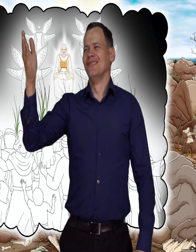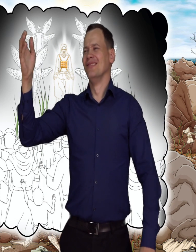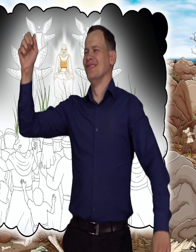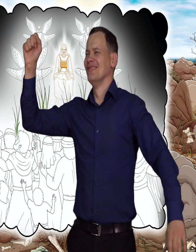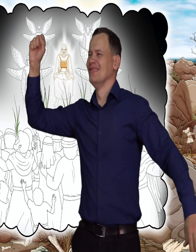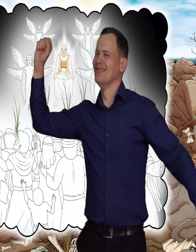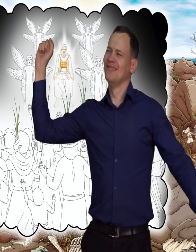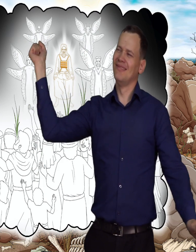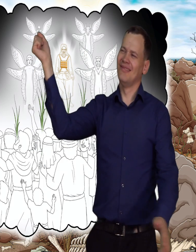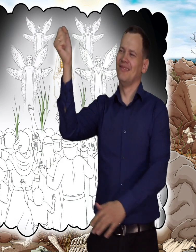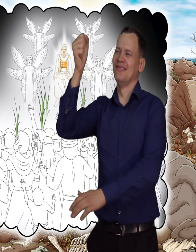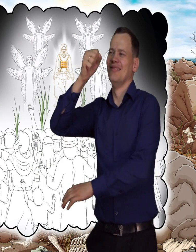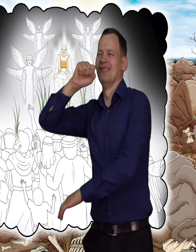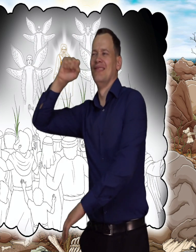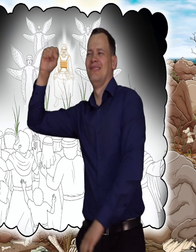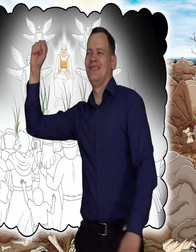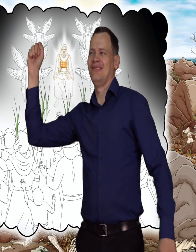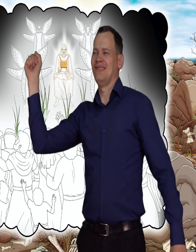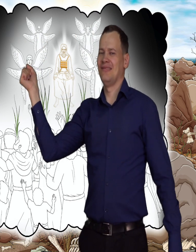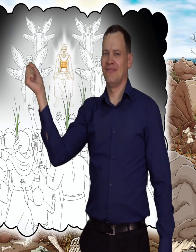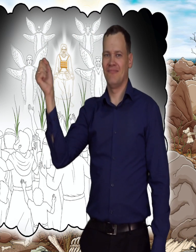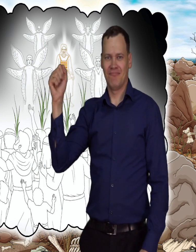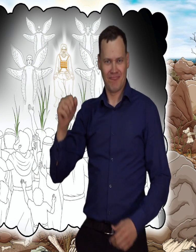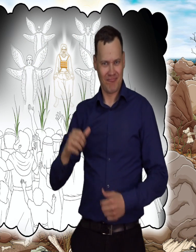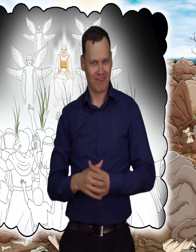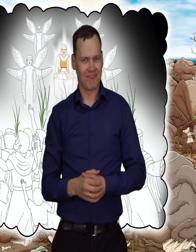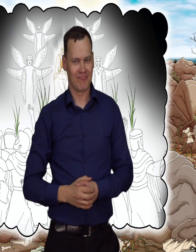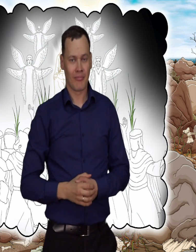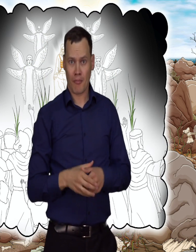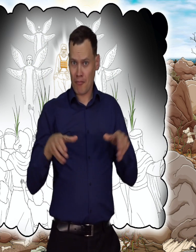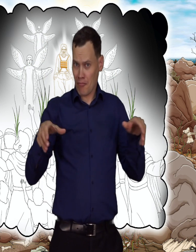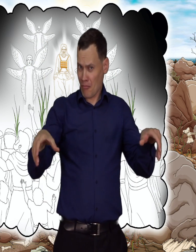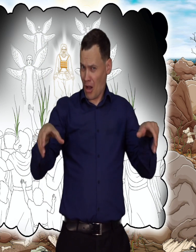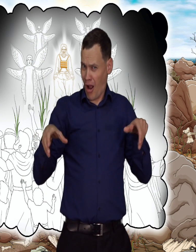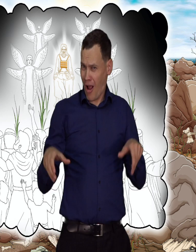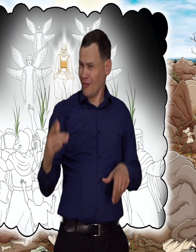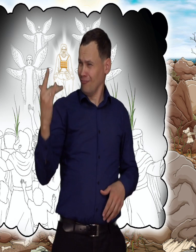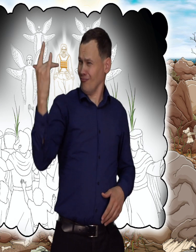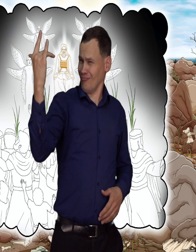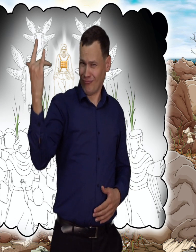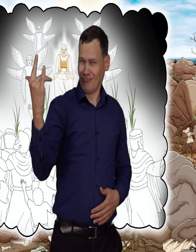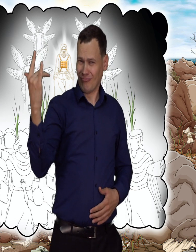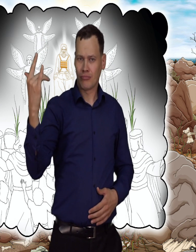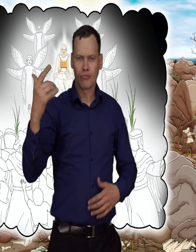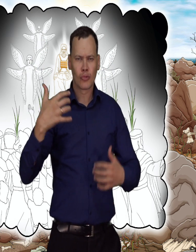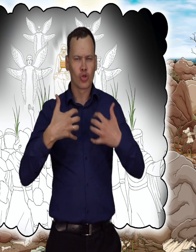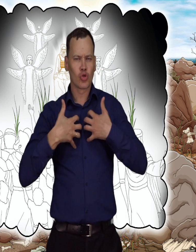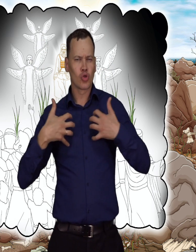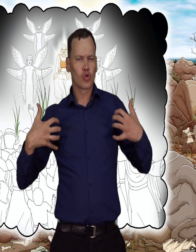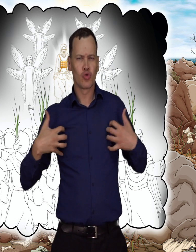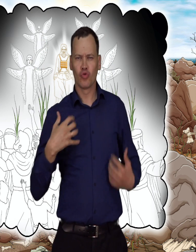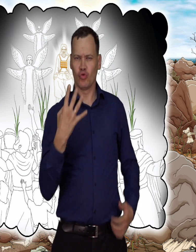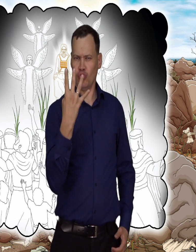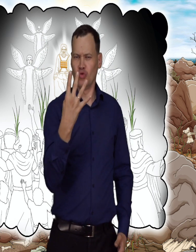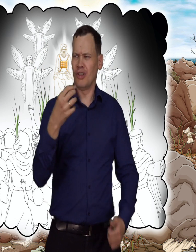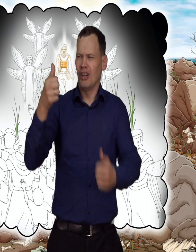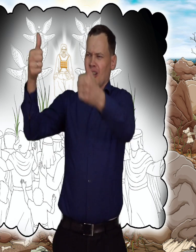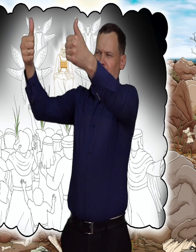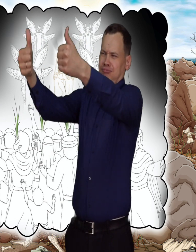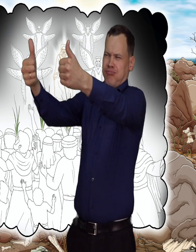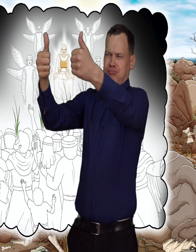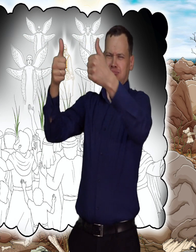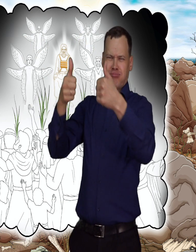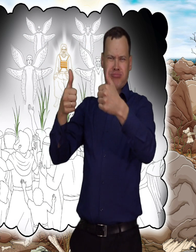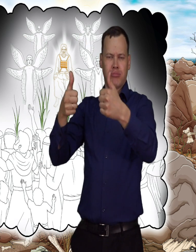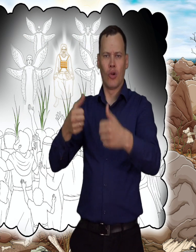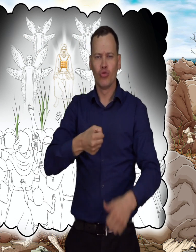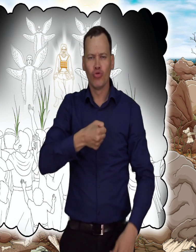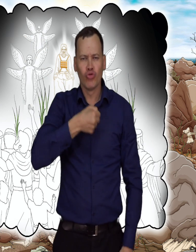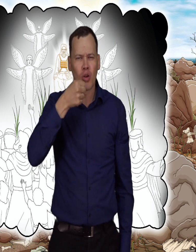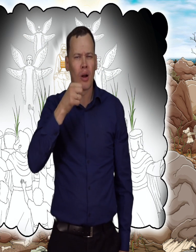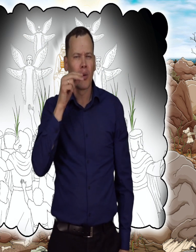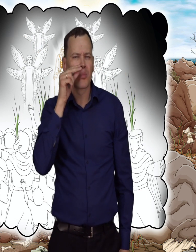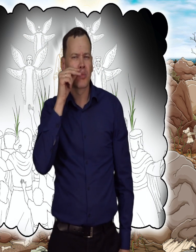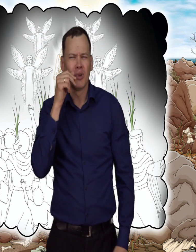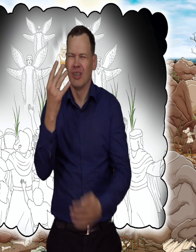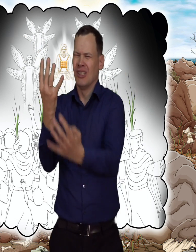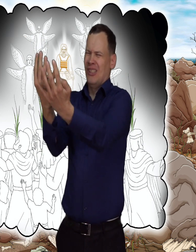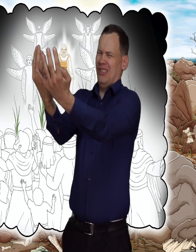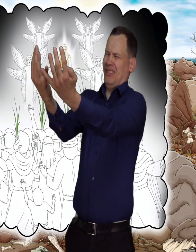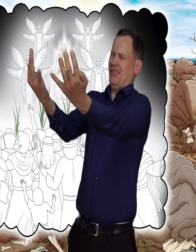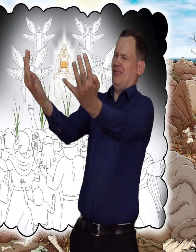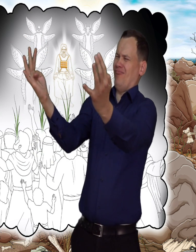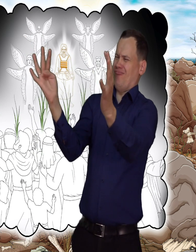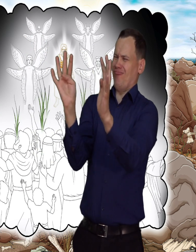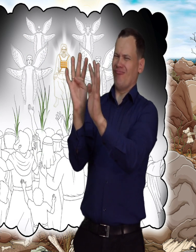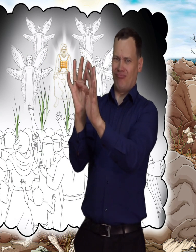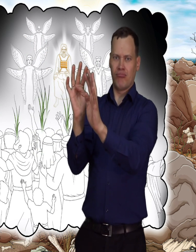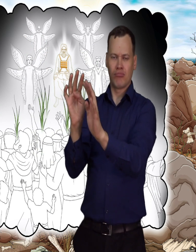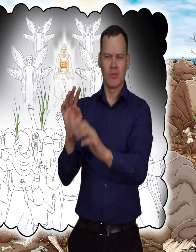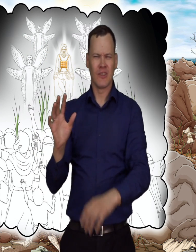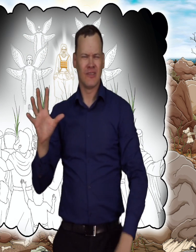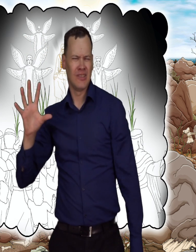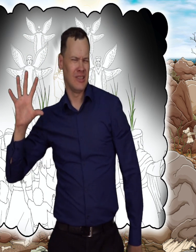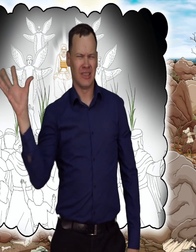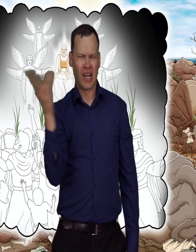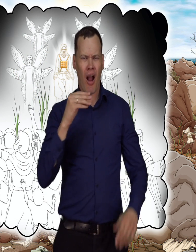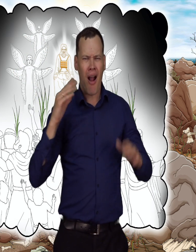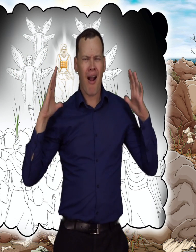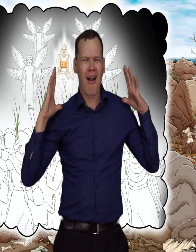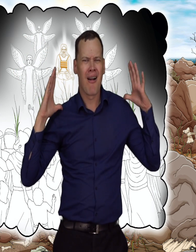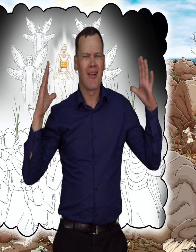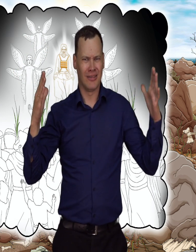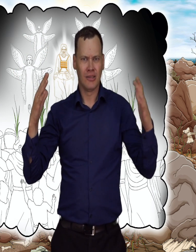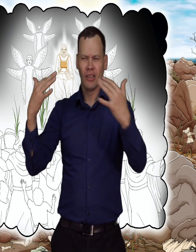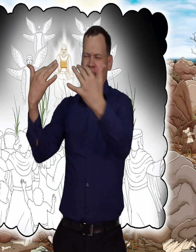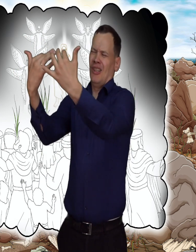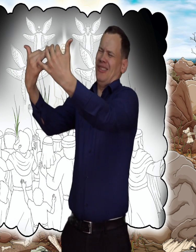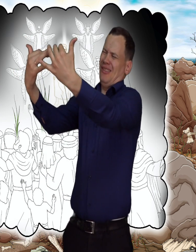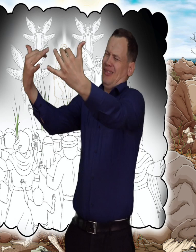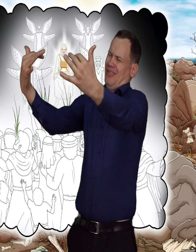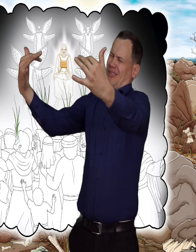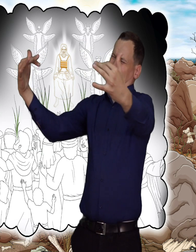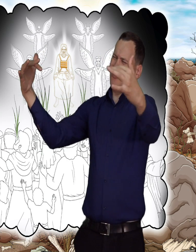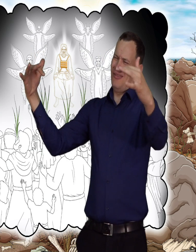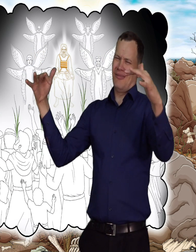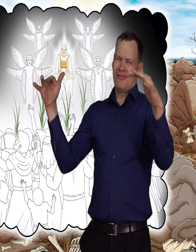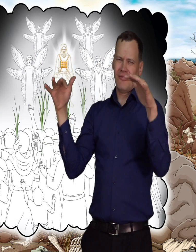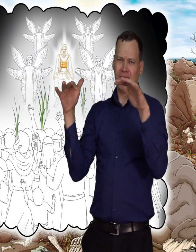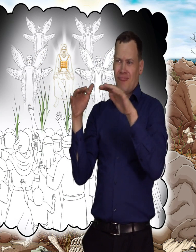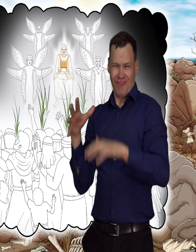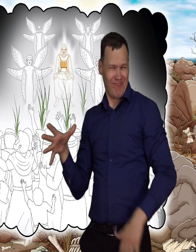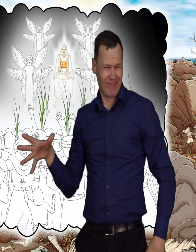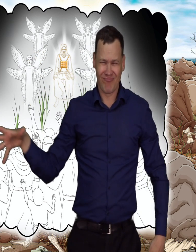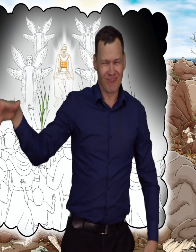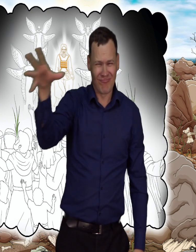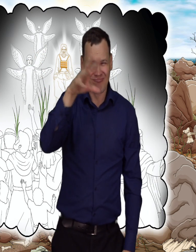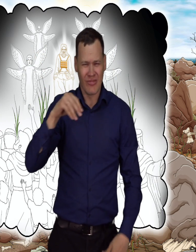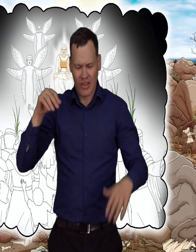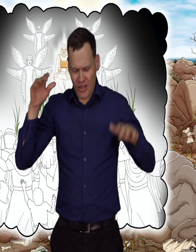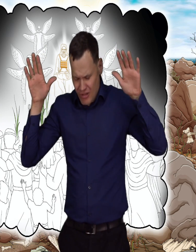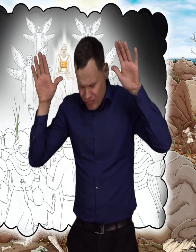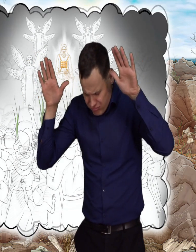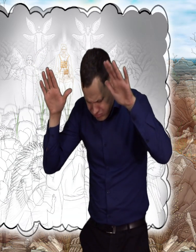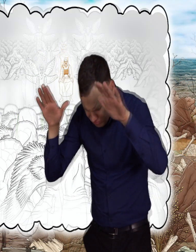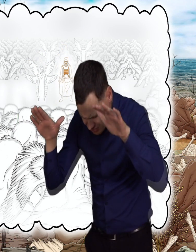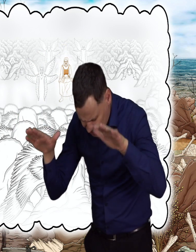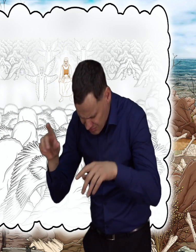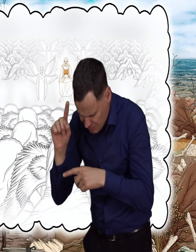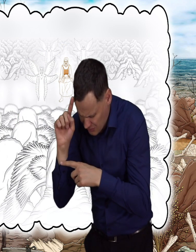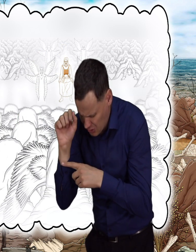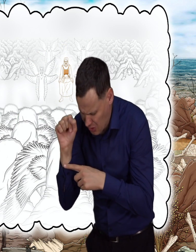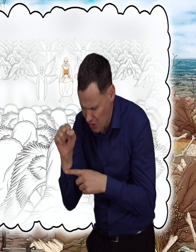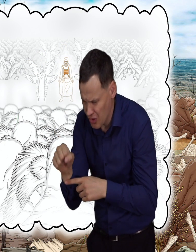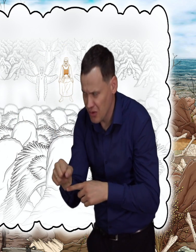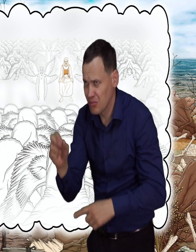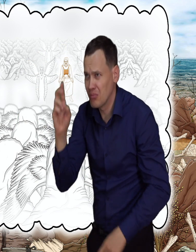And all the angels stood around the throne and around the elders and the four living creatures.